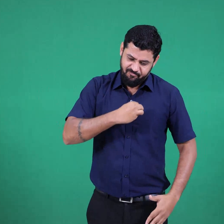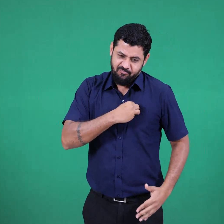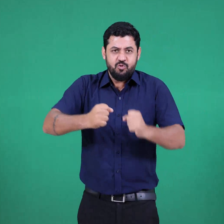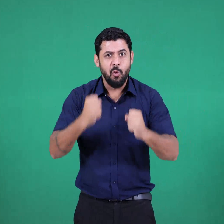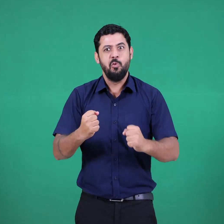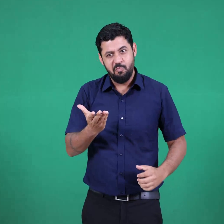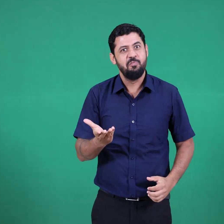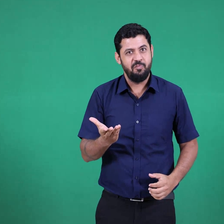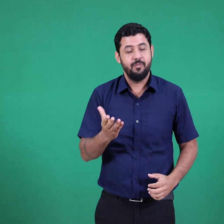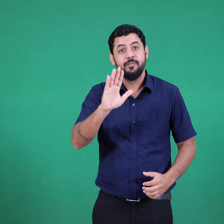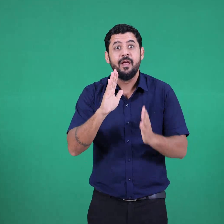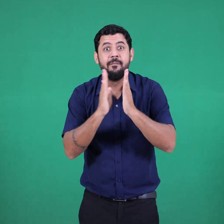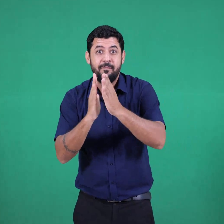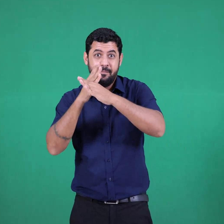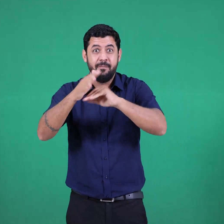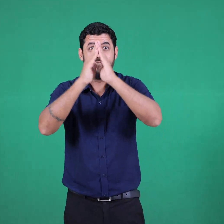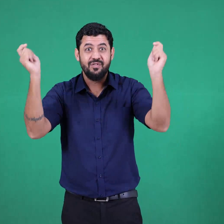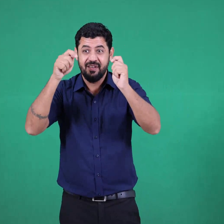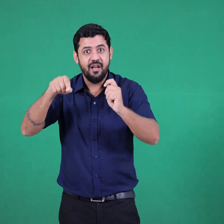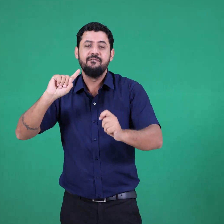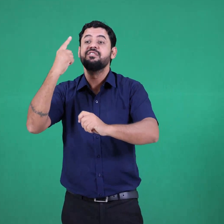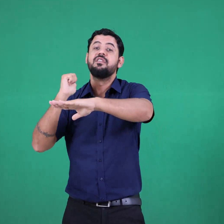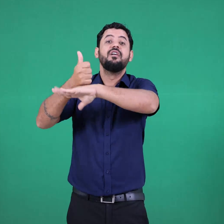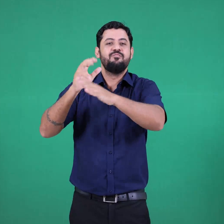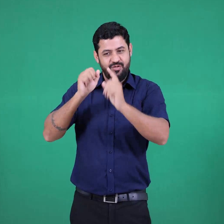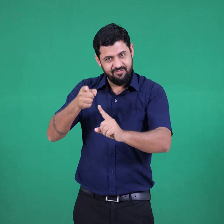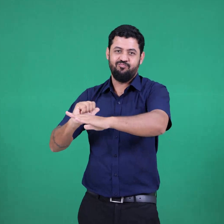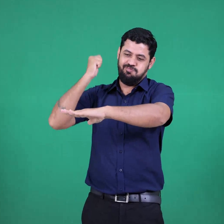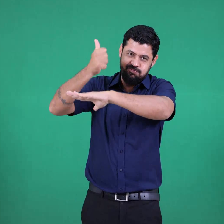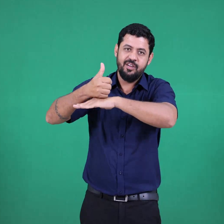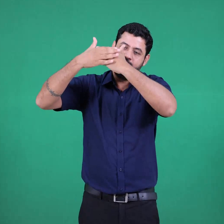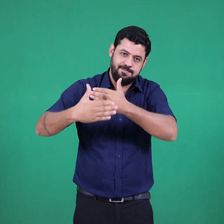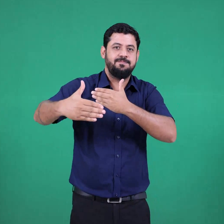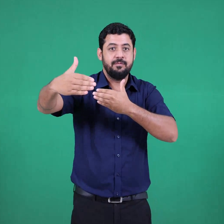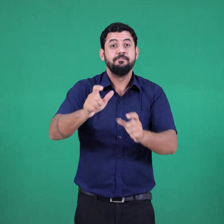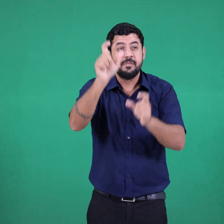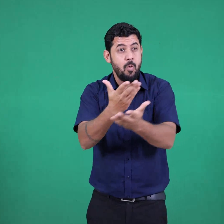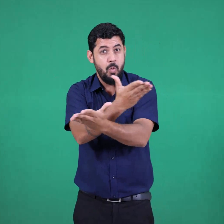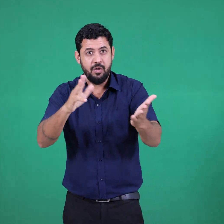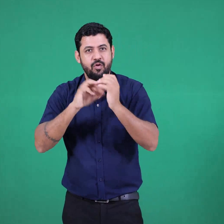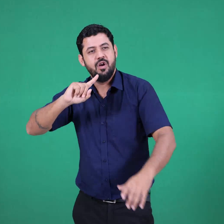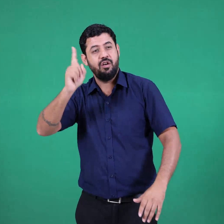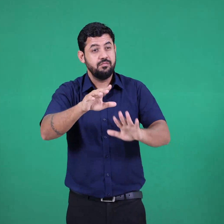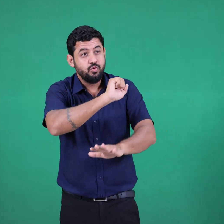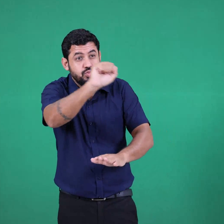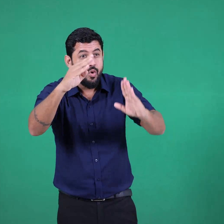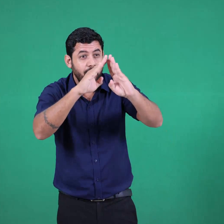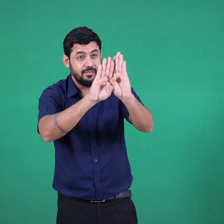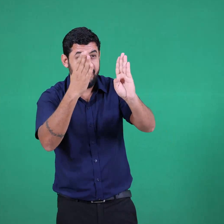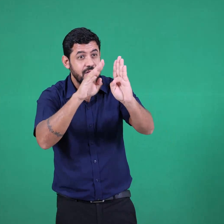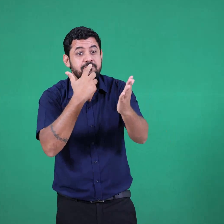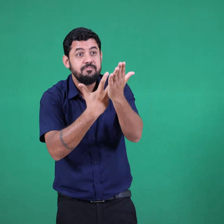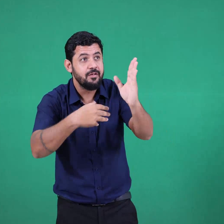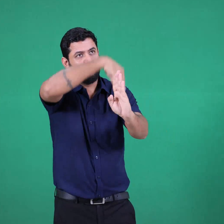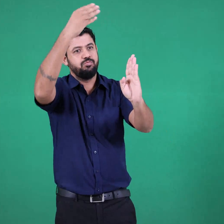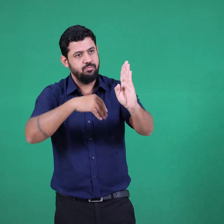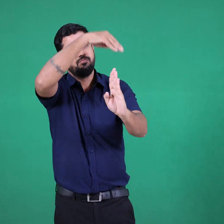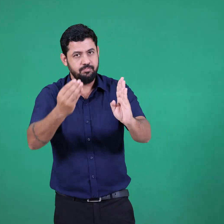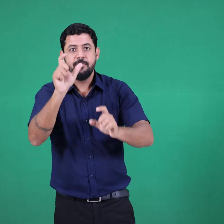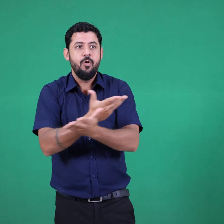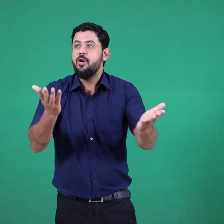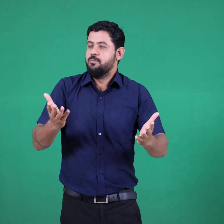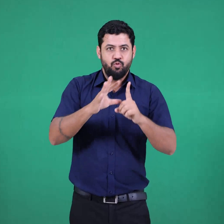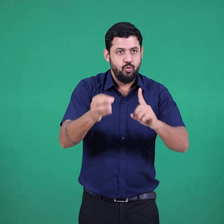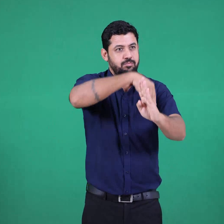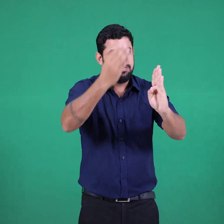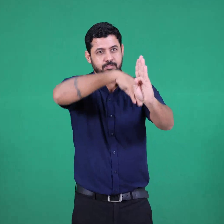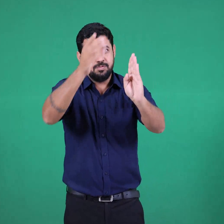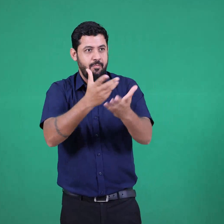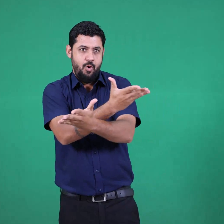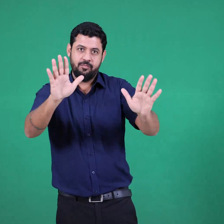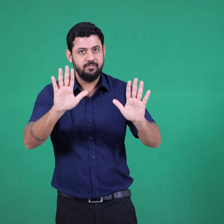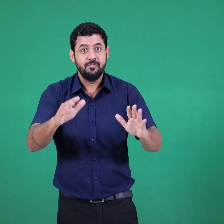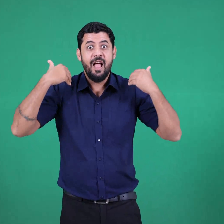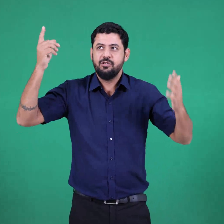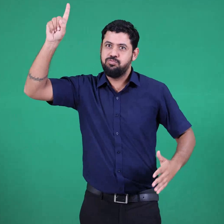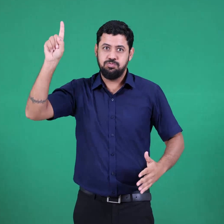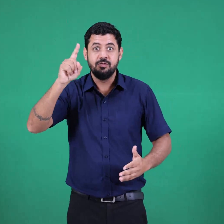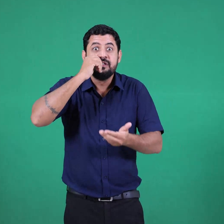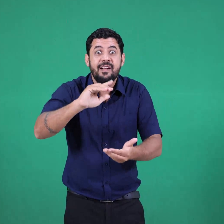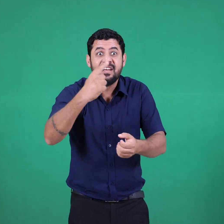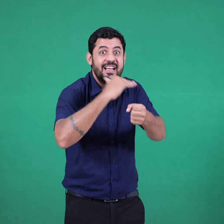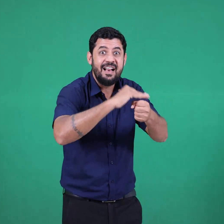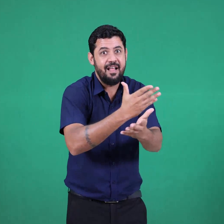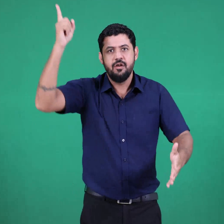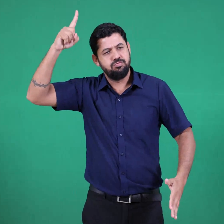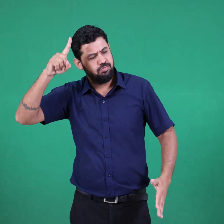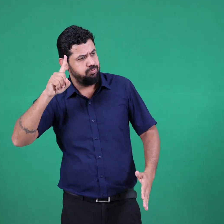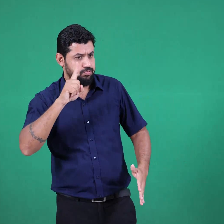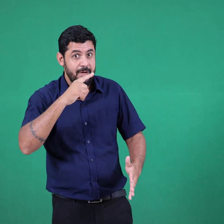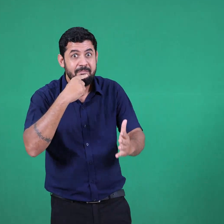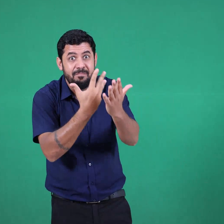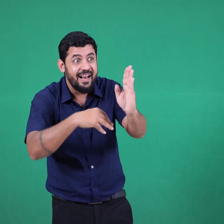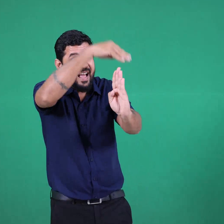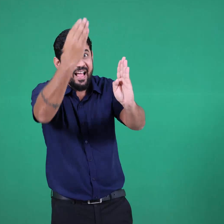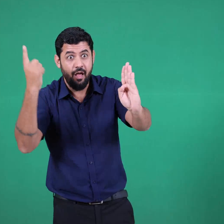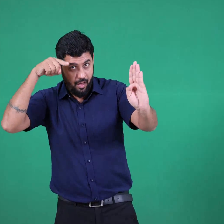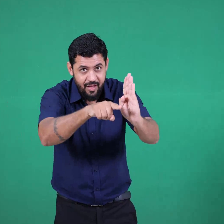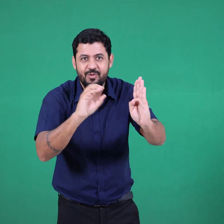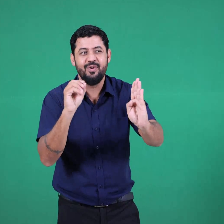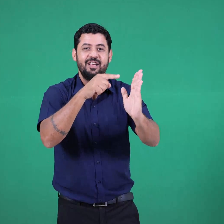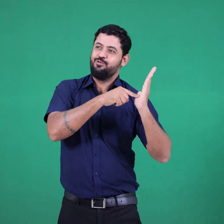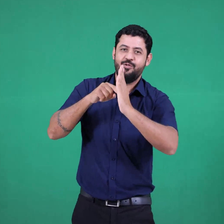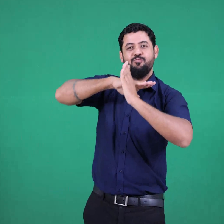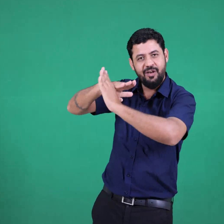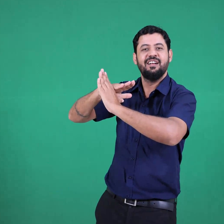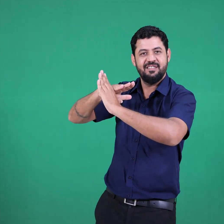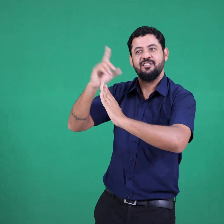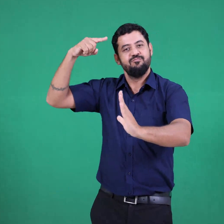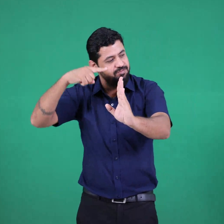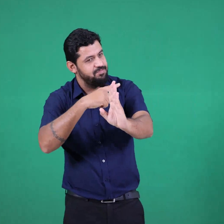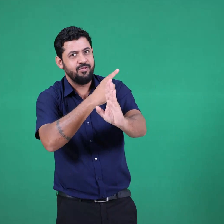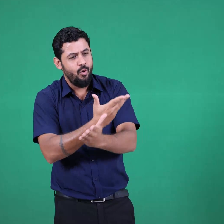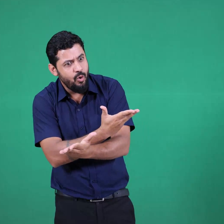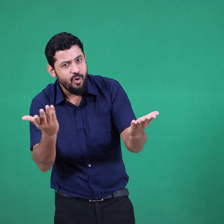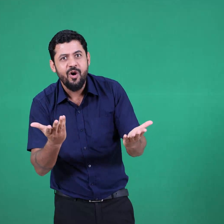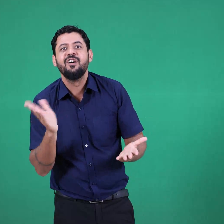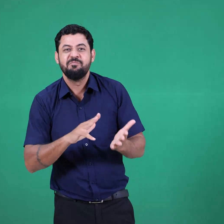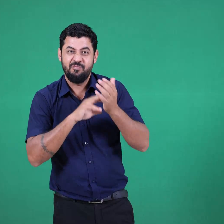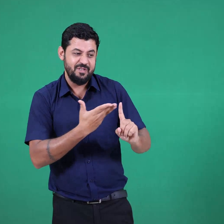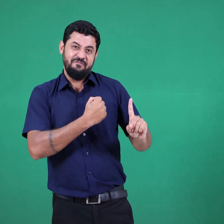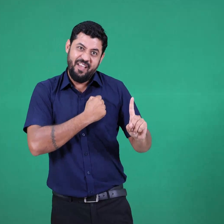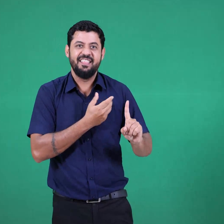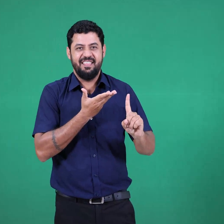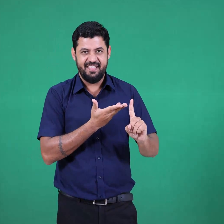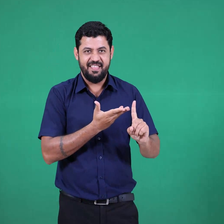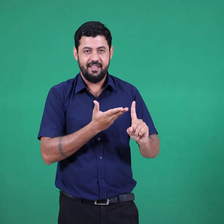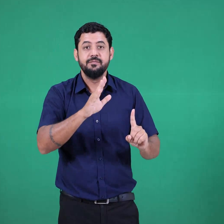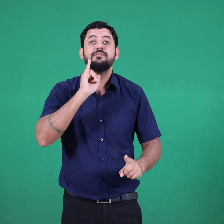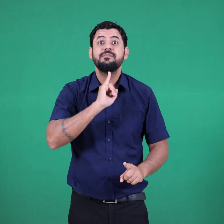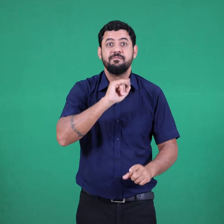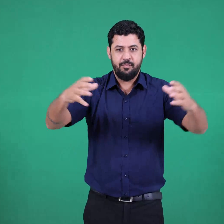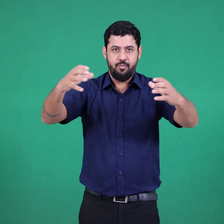By faith he kept the Passover and the sprinkling of blood, so that the destroyer of the firstborn would not touch Israel's own firstborn.